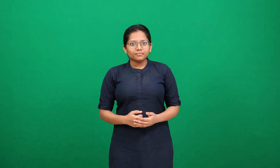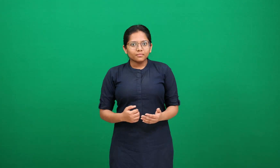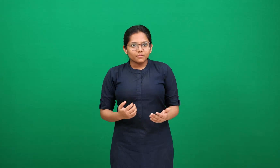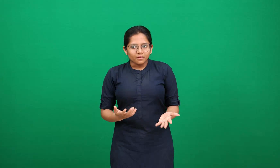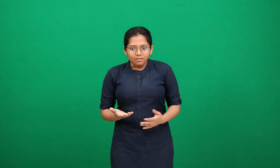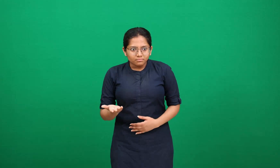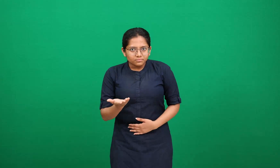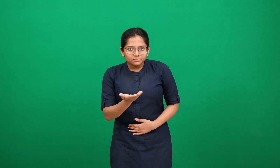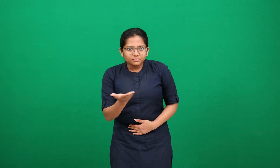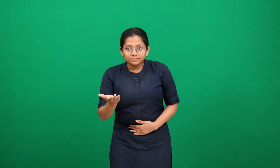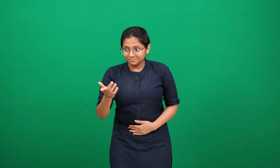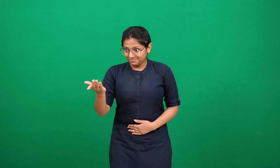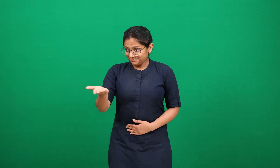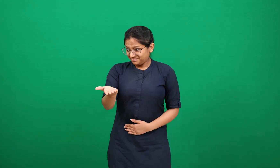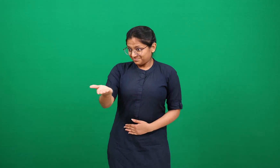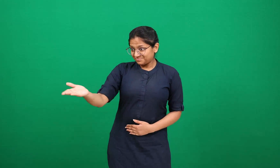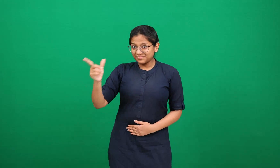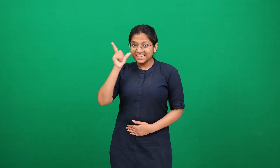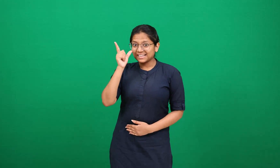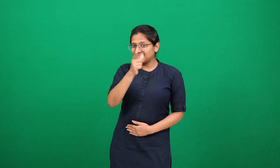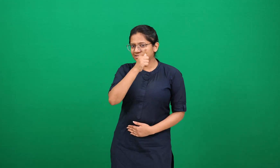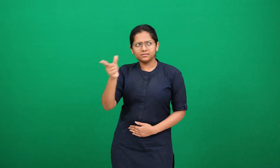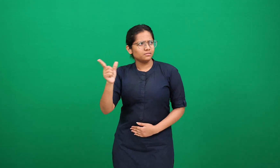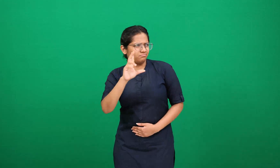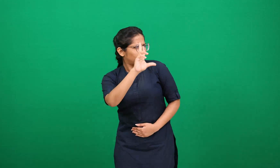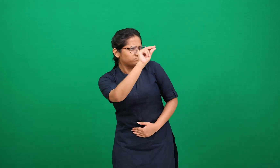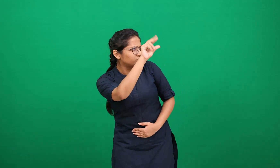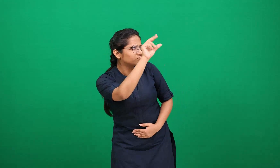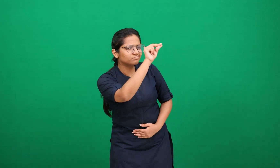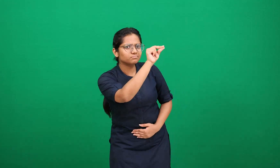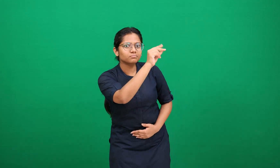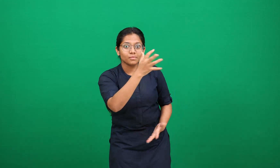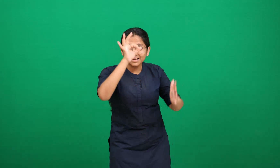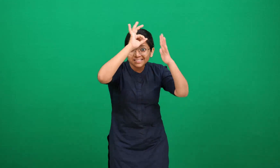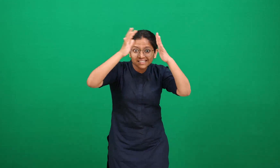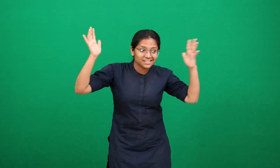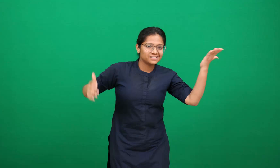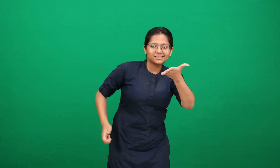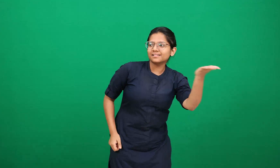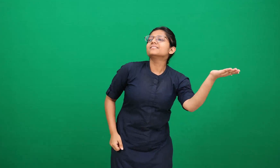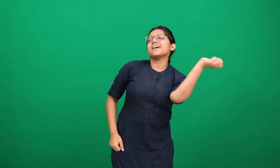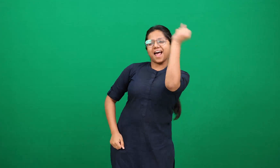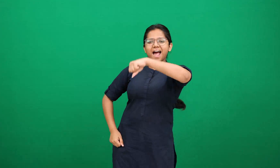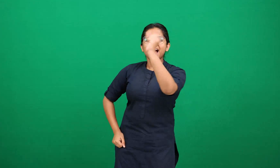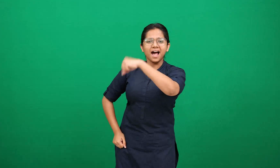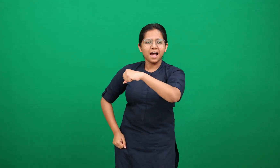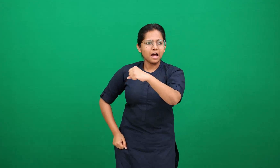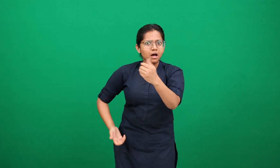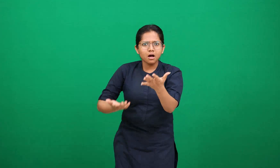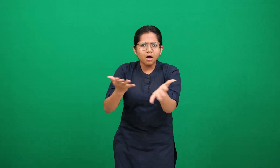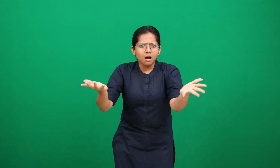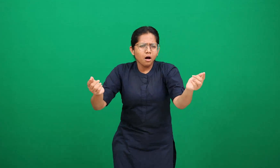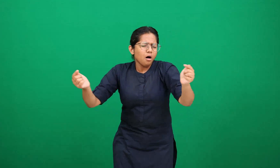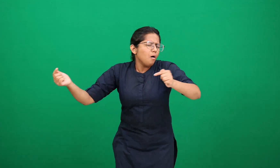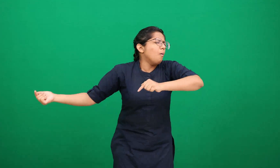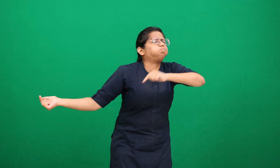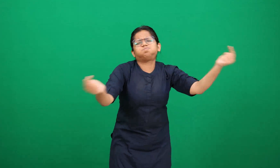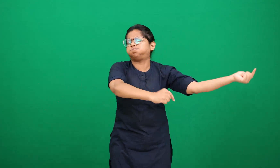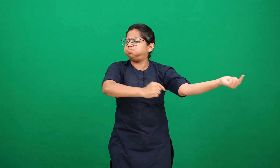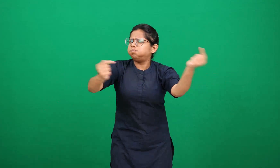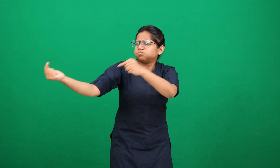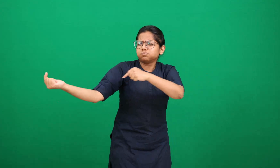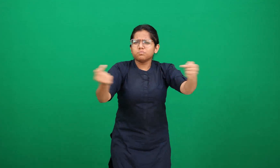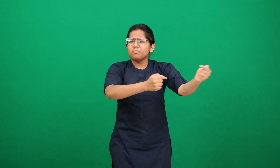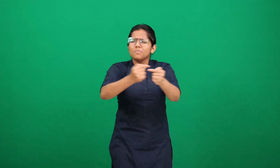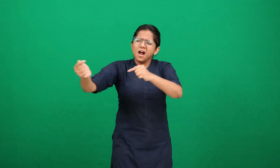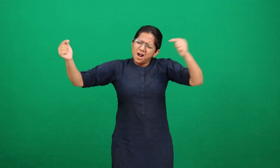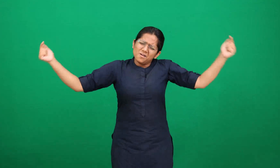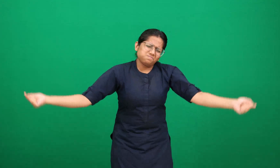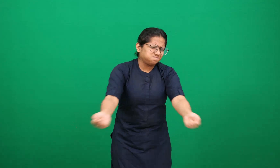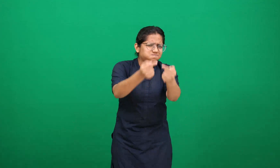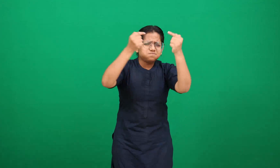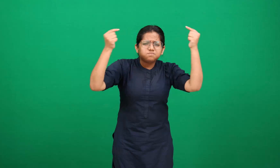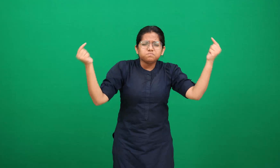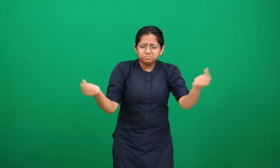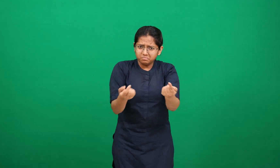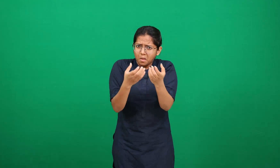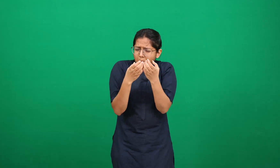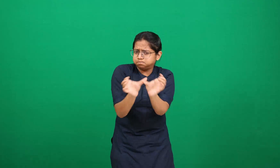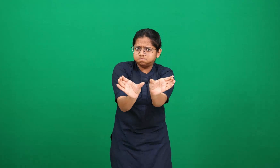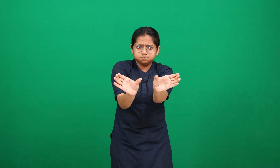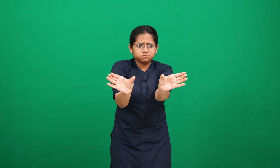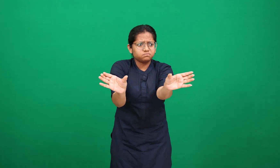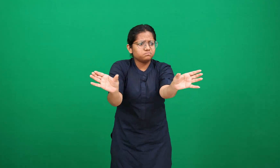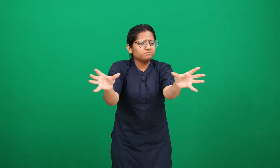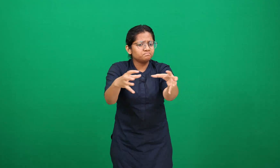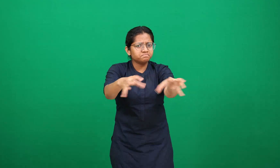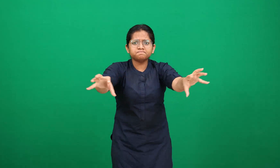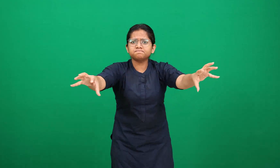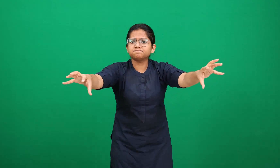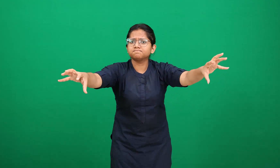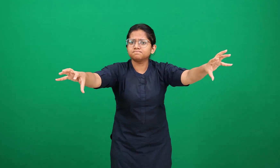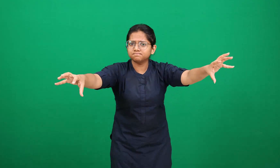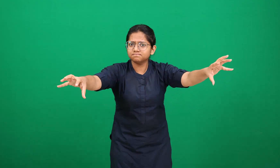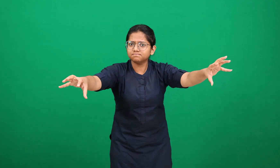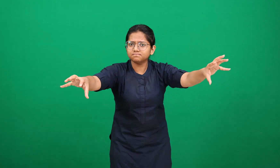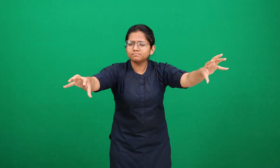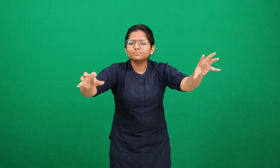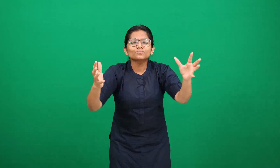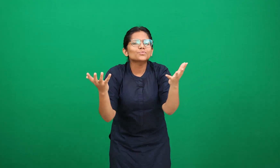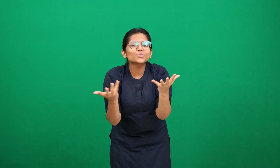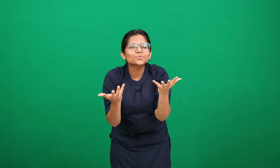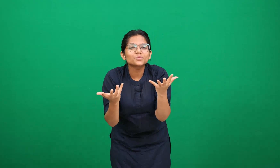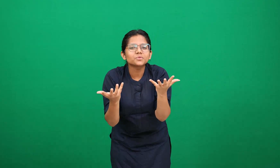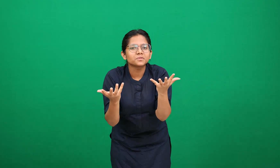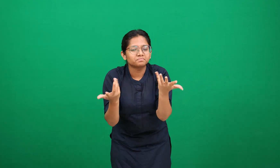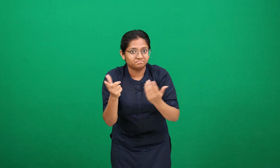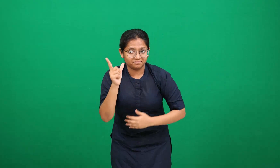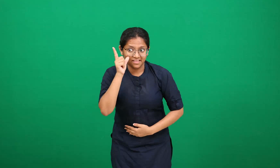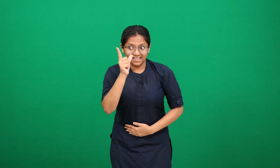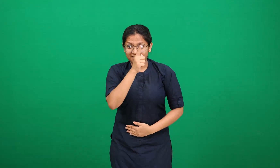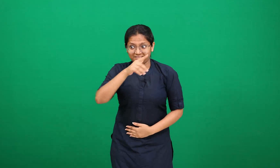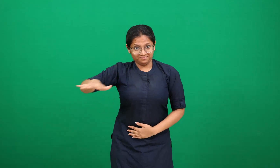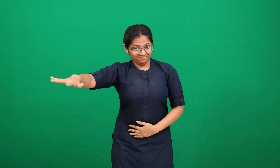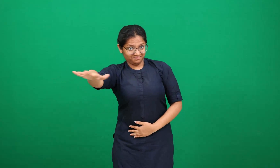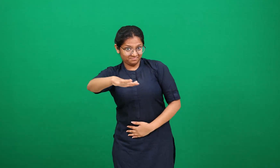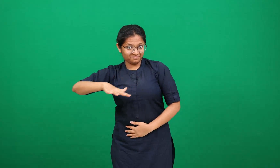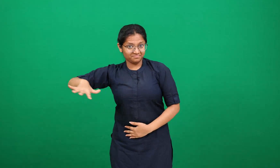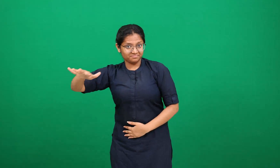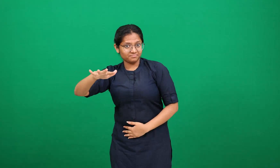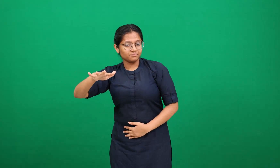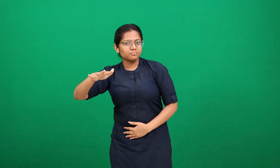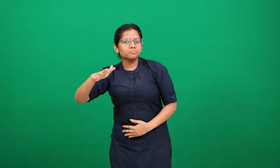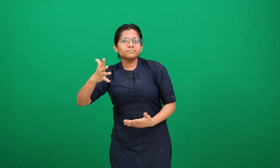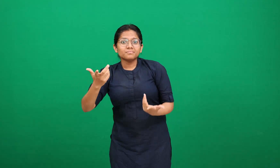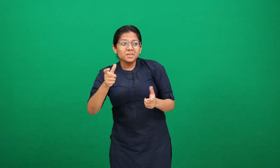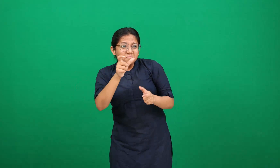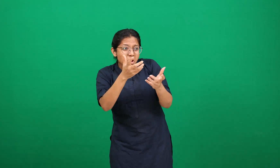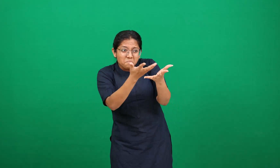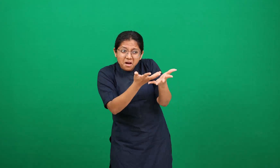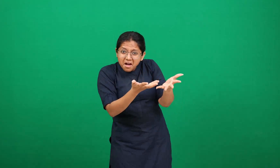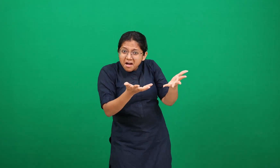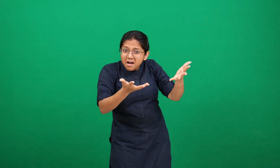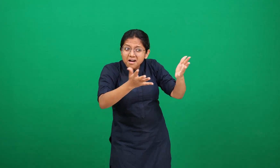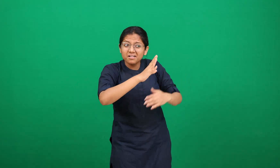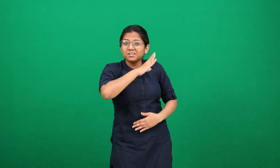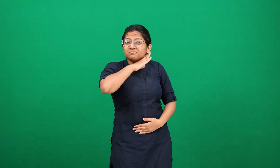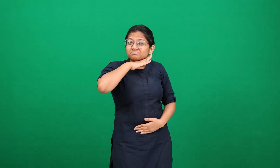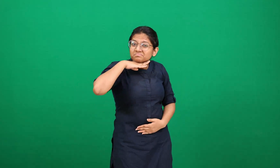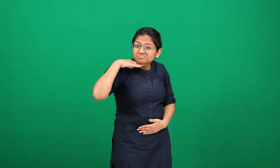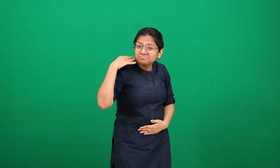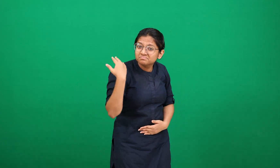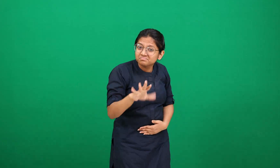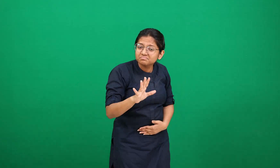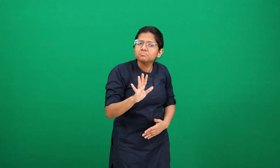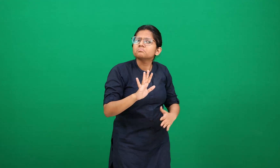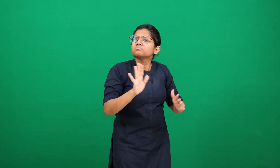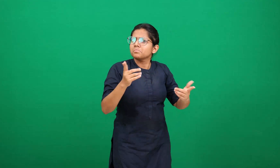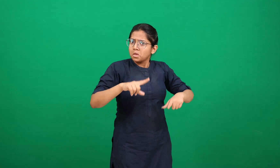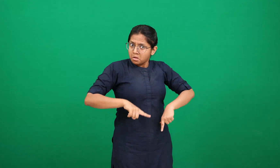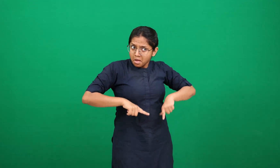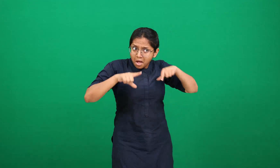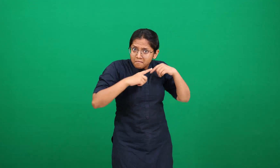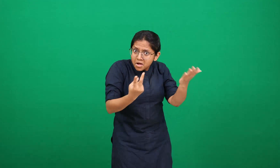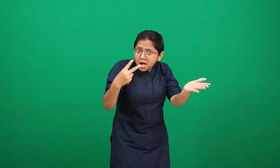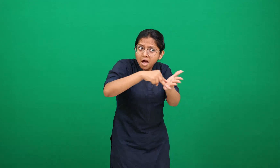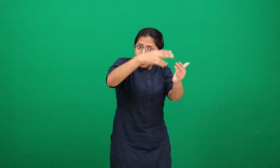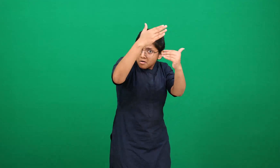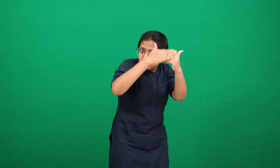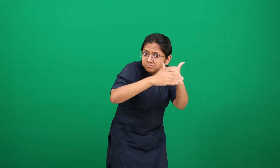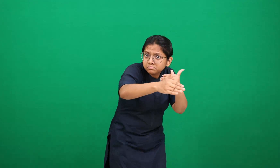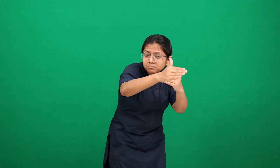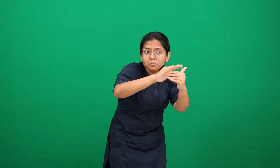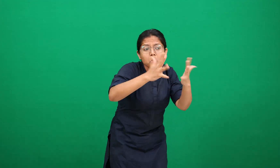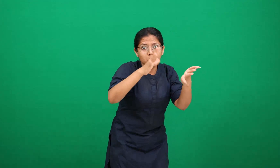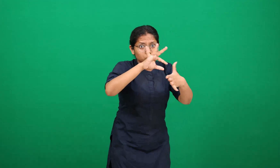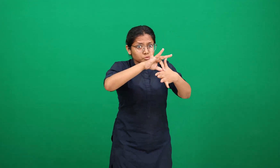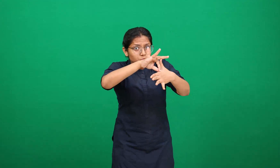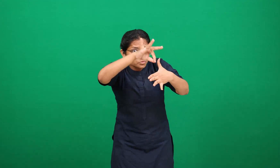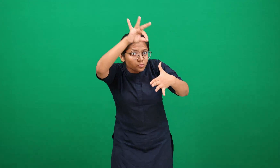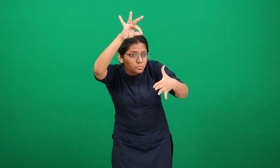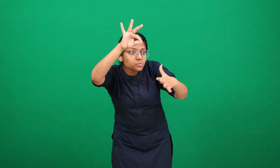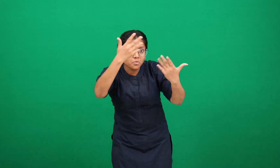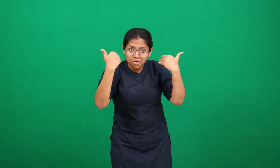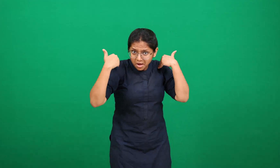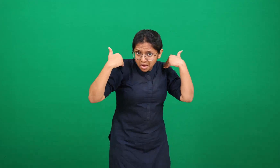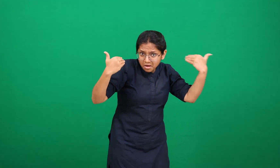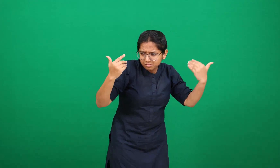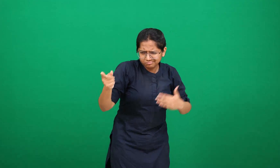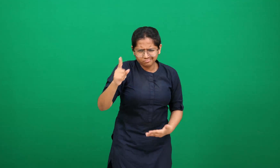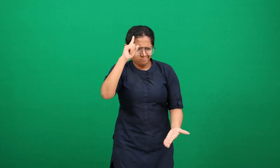As soon as he had said this, a dispute broke out between the Pharisees and Sadducees, and the assembly was divided.